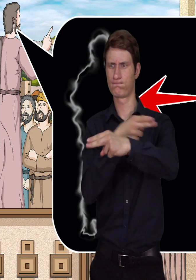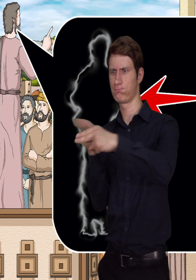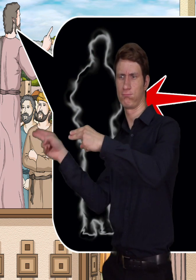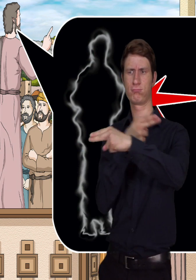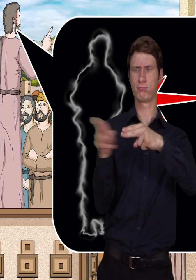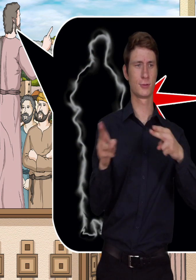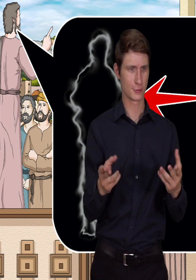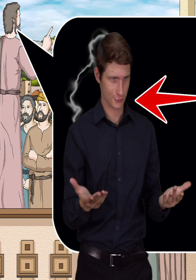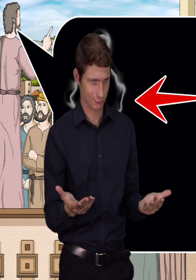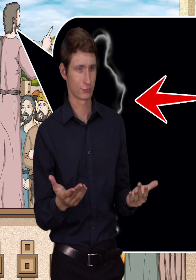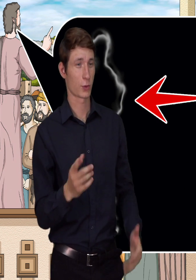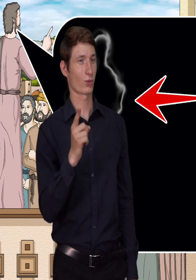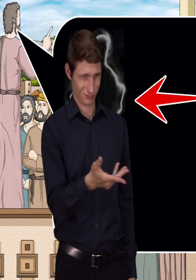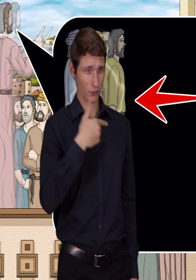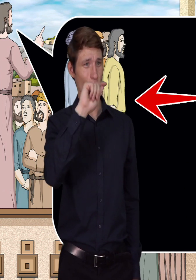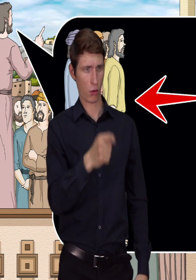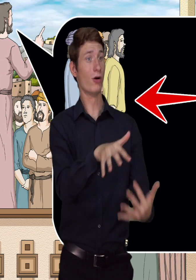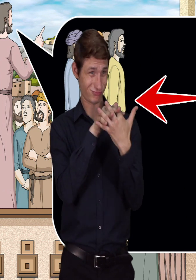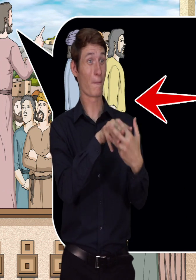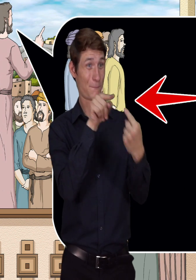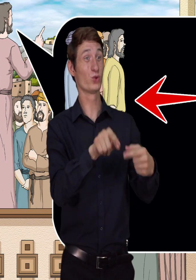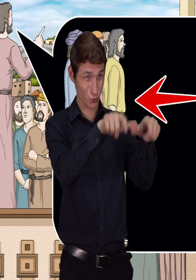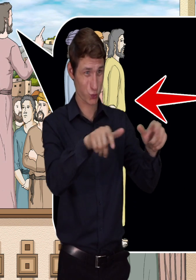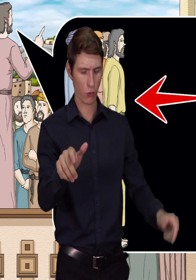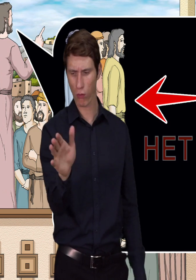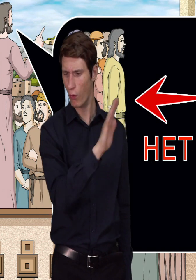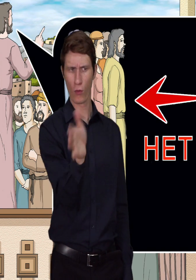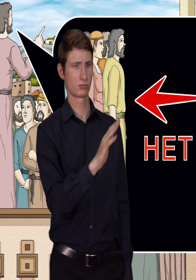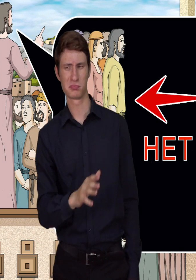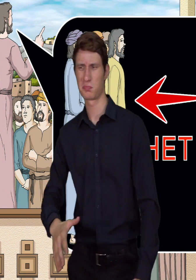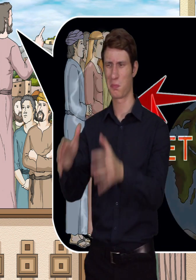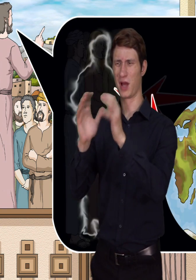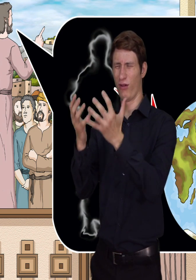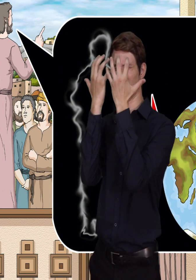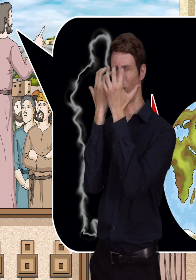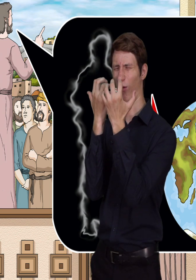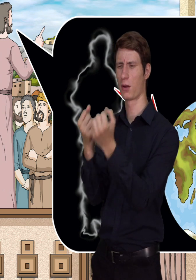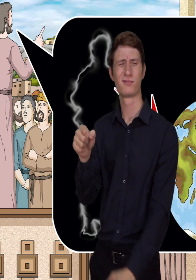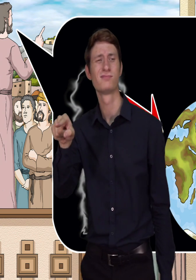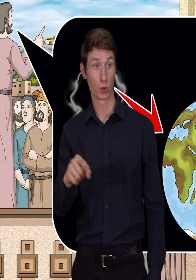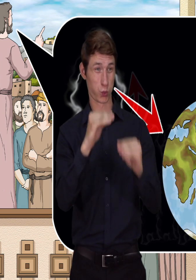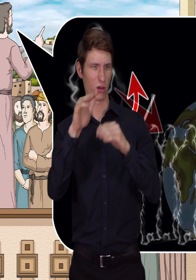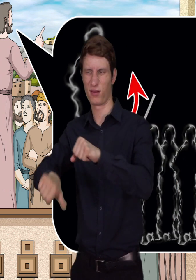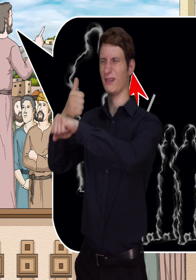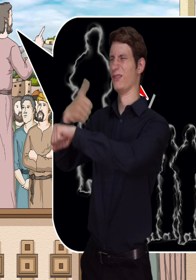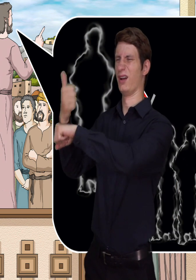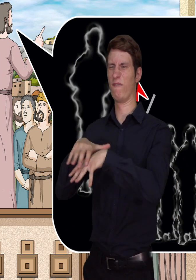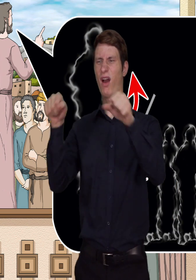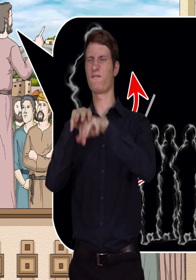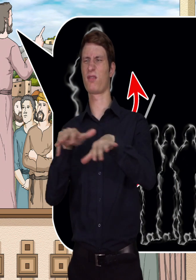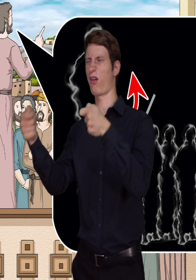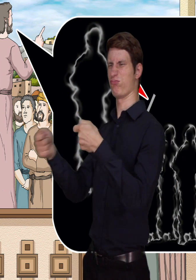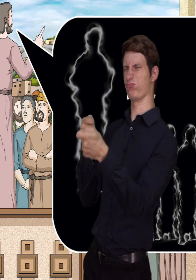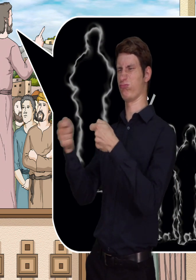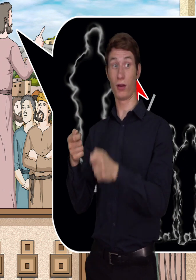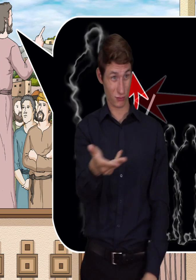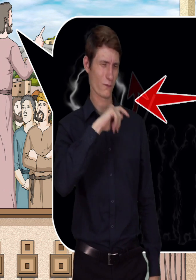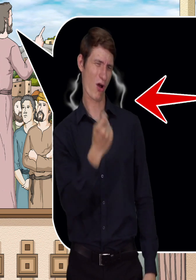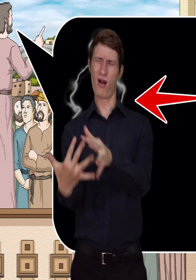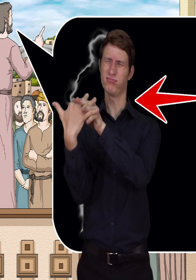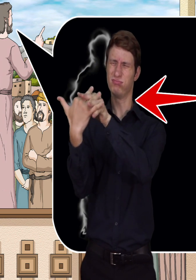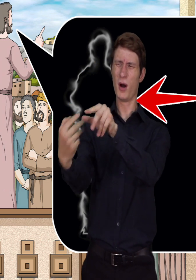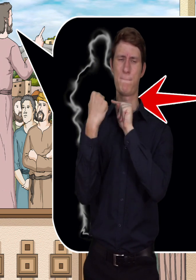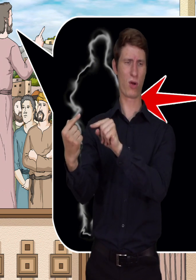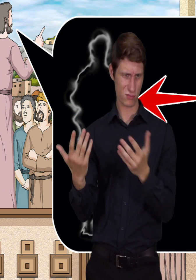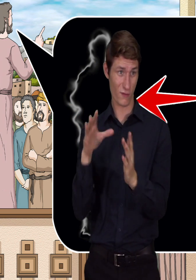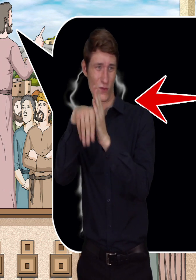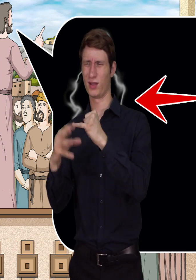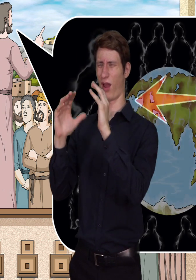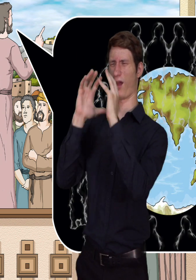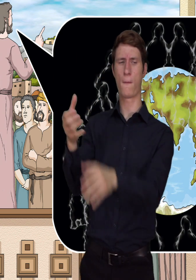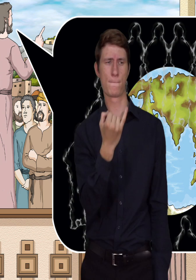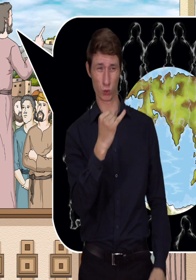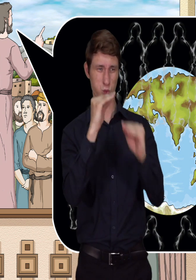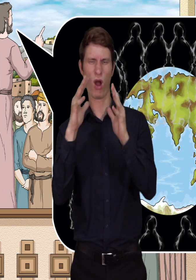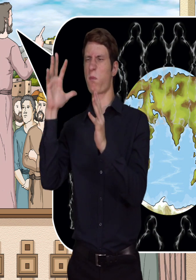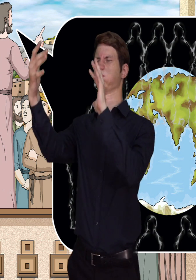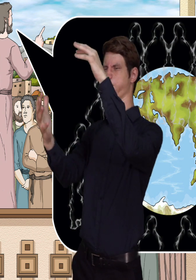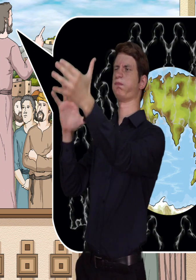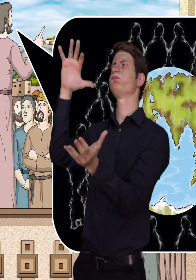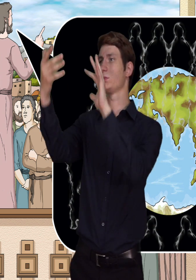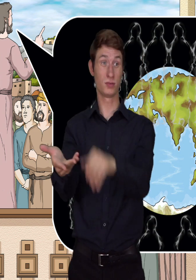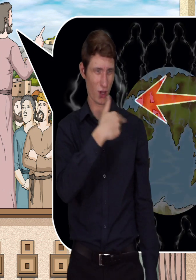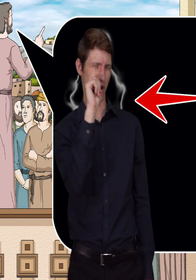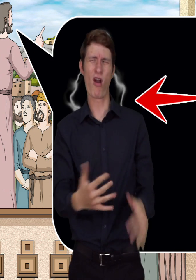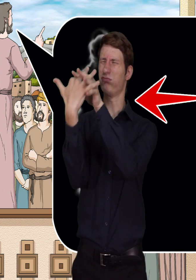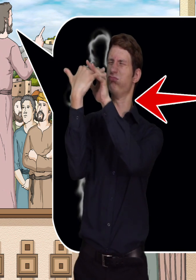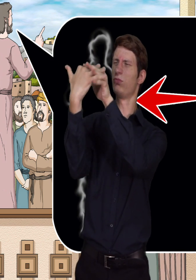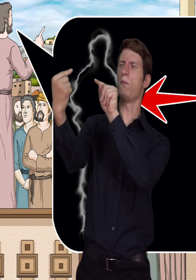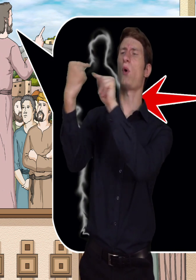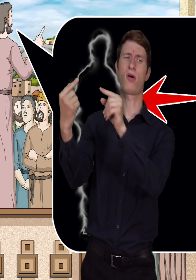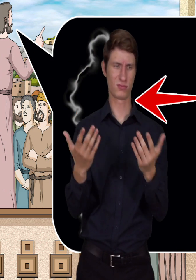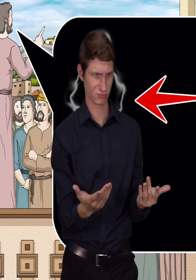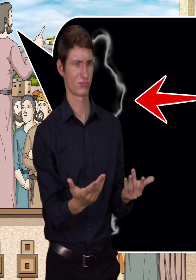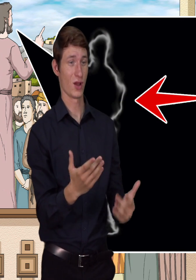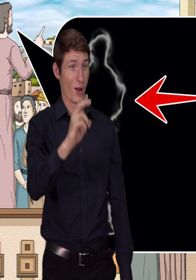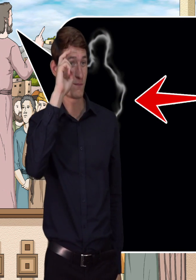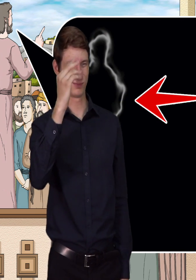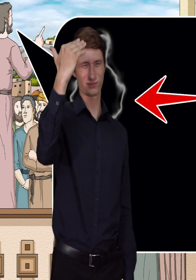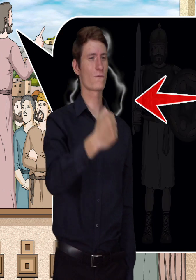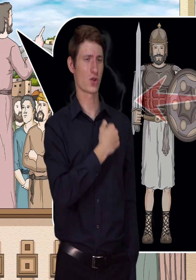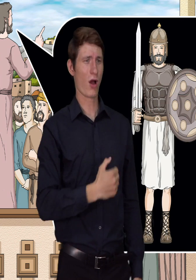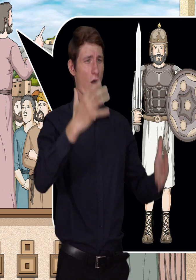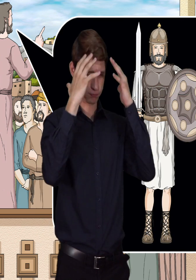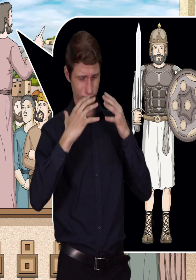For our struggle is not against flesh and blood, but against the rulers, against the authorities, against the powers of this world’s darkness, and against the spiritual forces of evil in the heavenly realms.